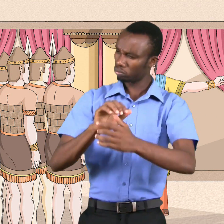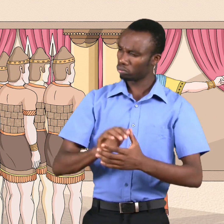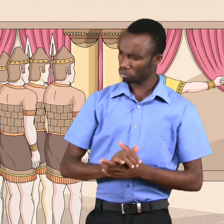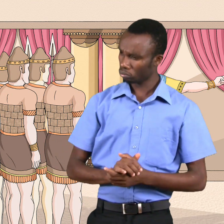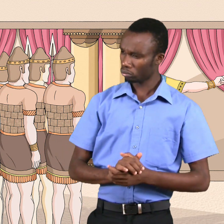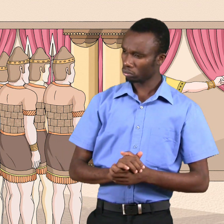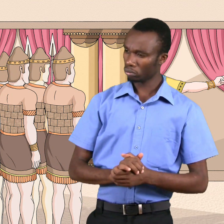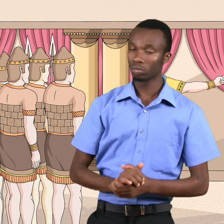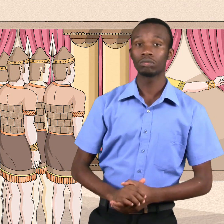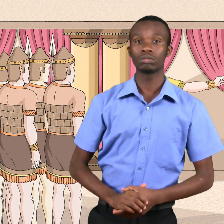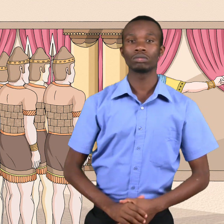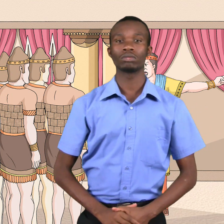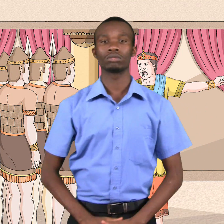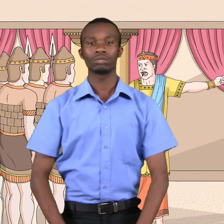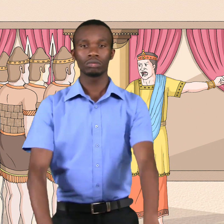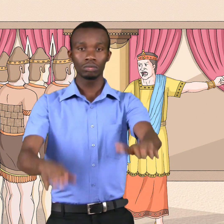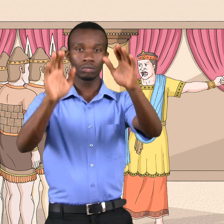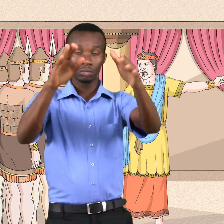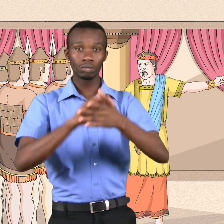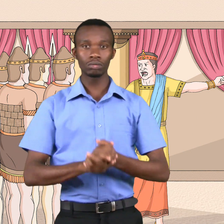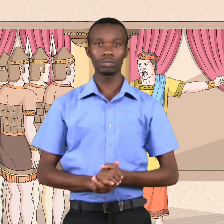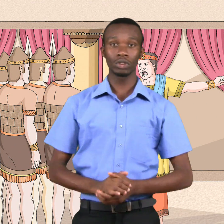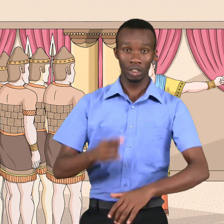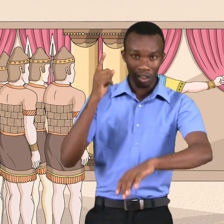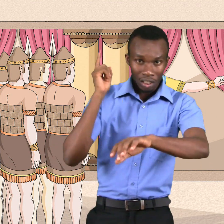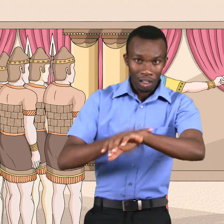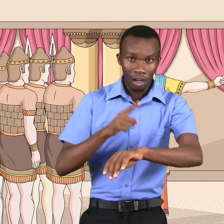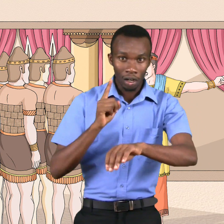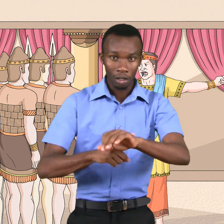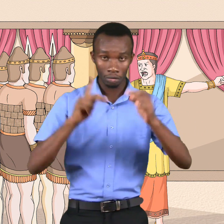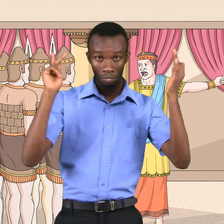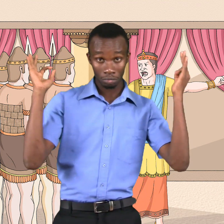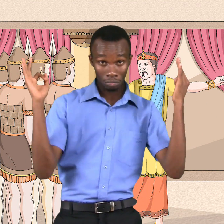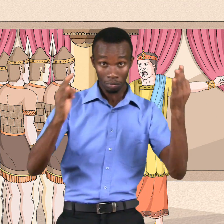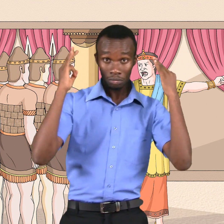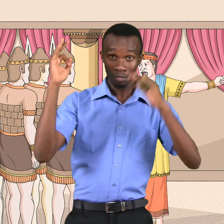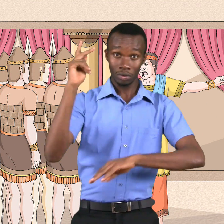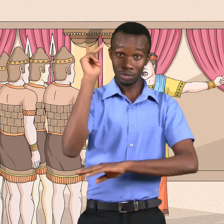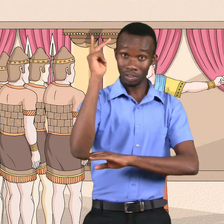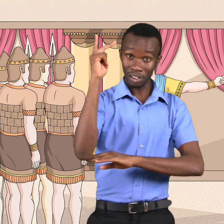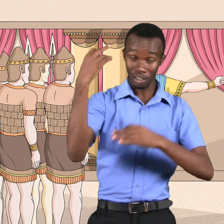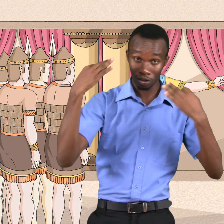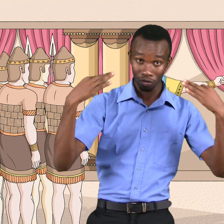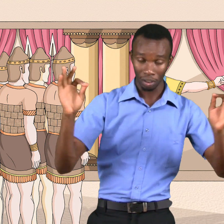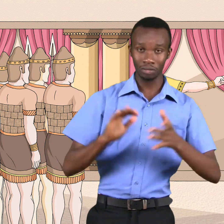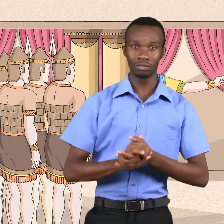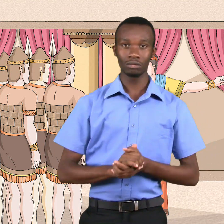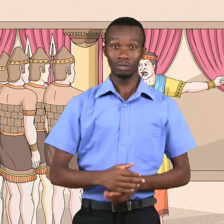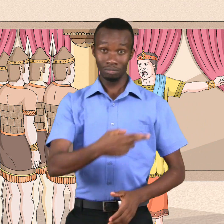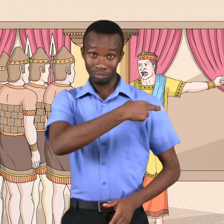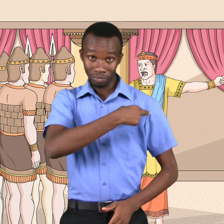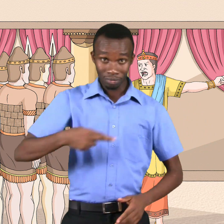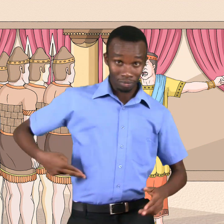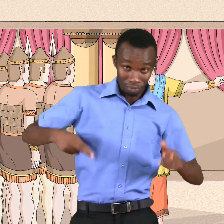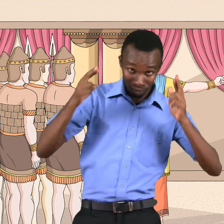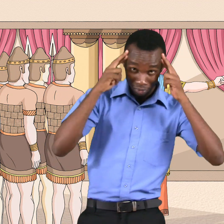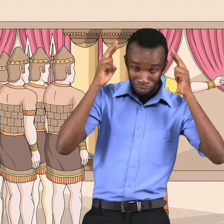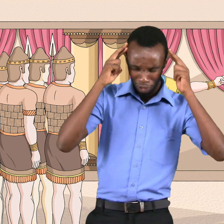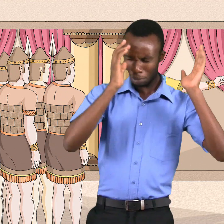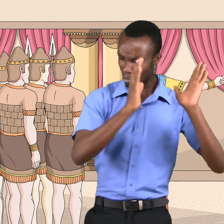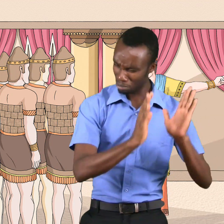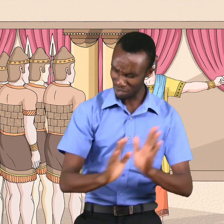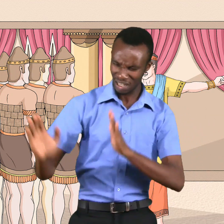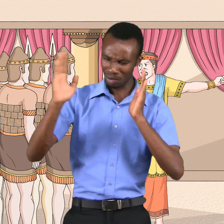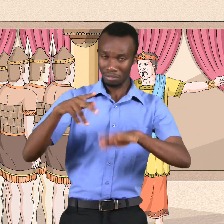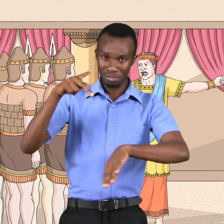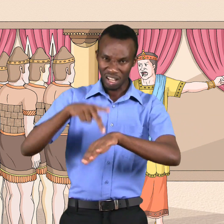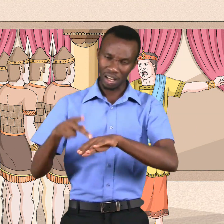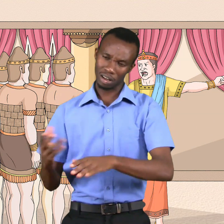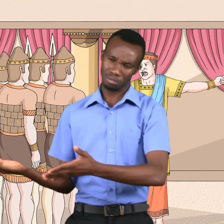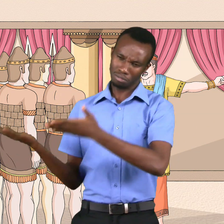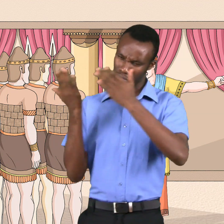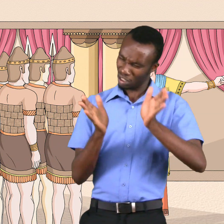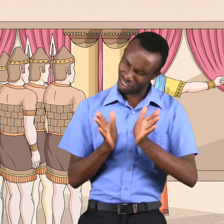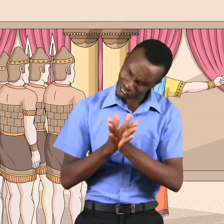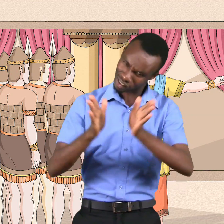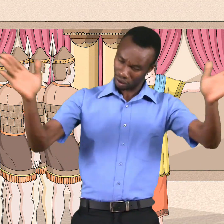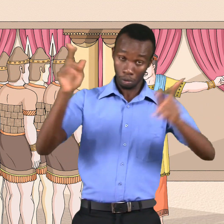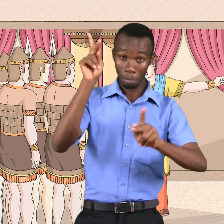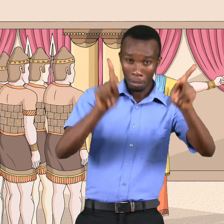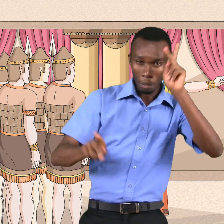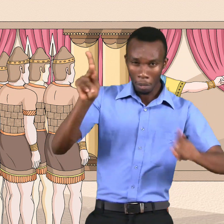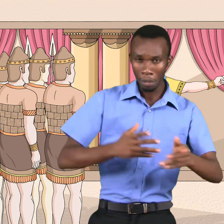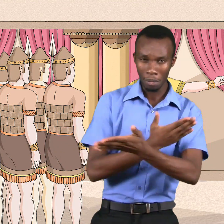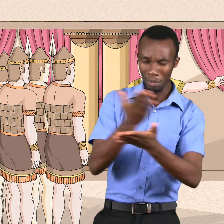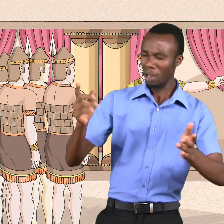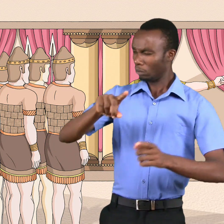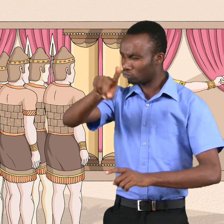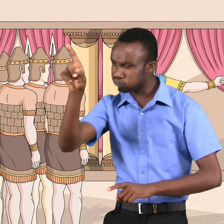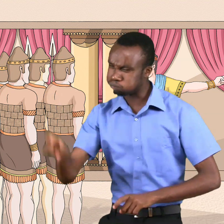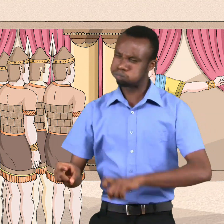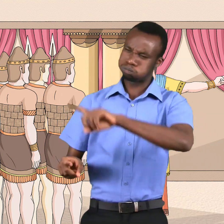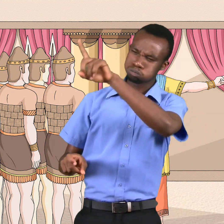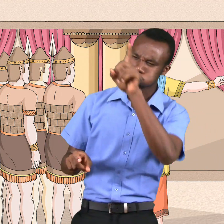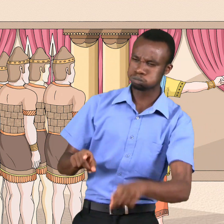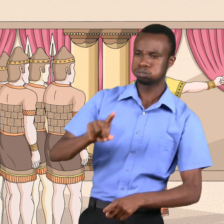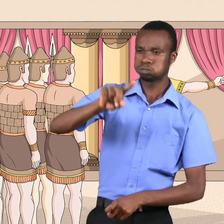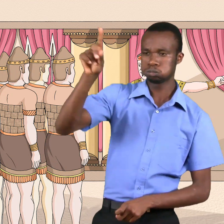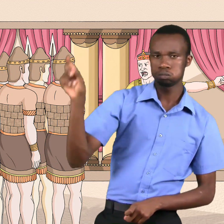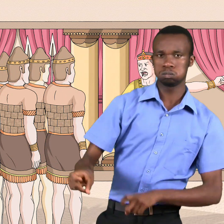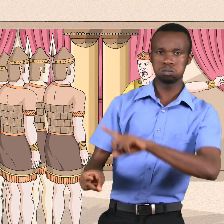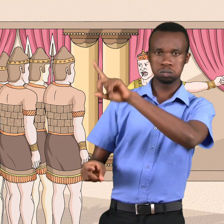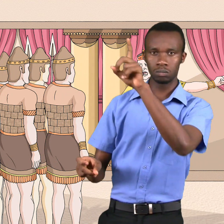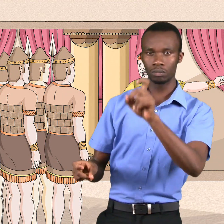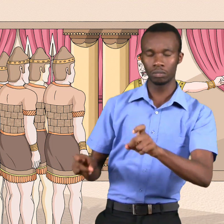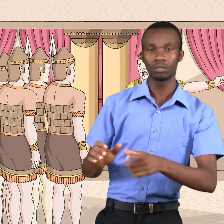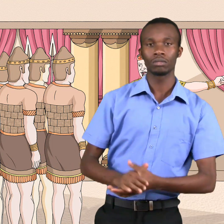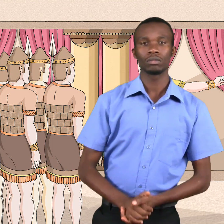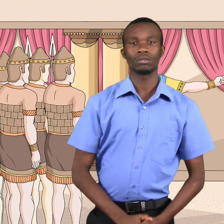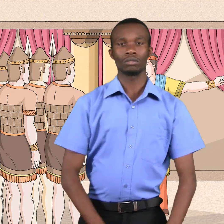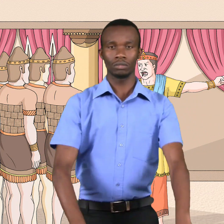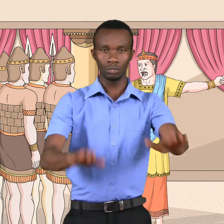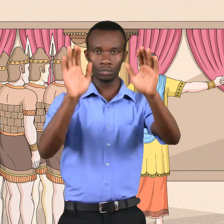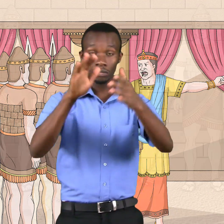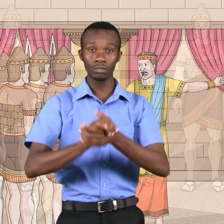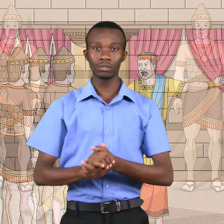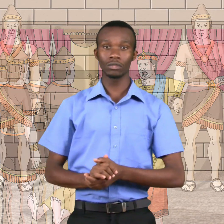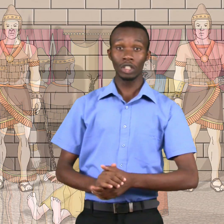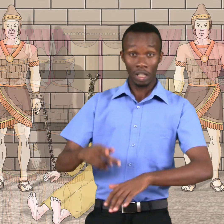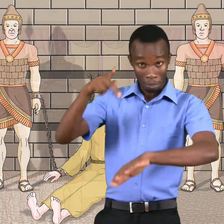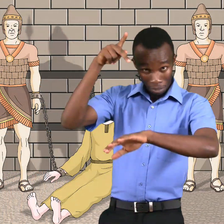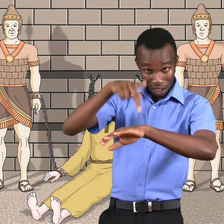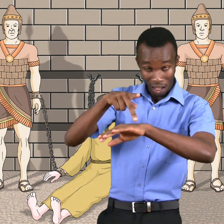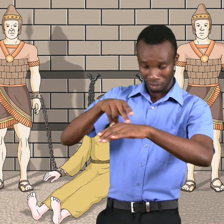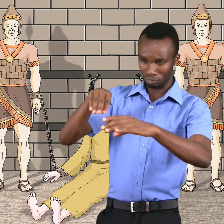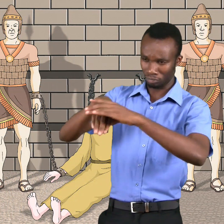Herod intended to bring him out to the people after the Passover.